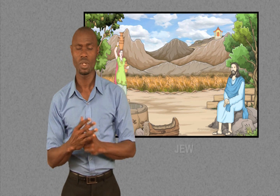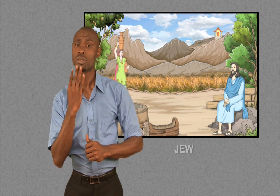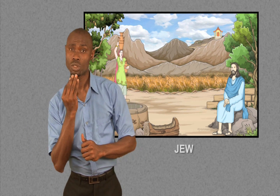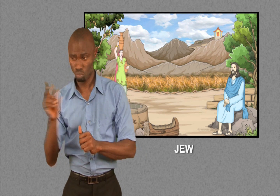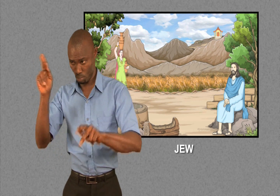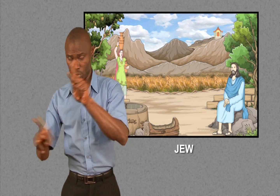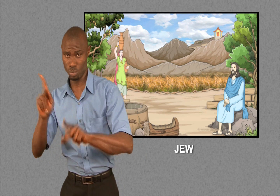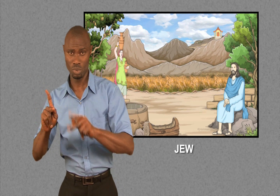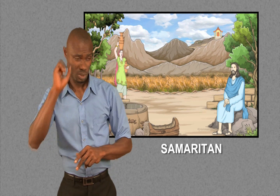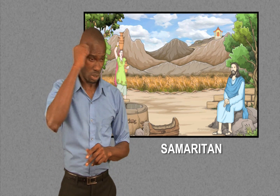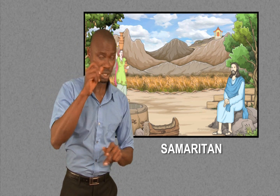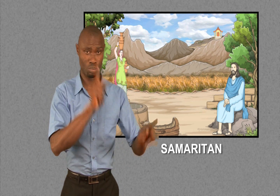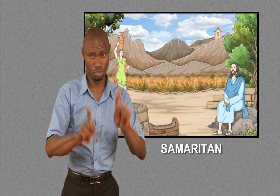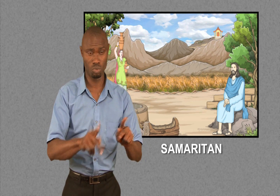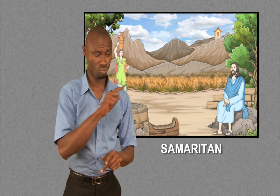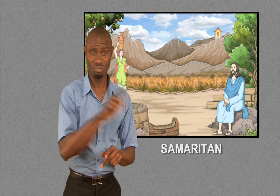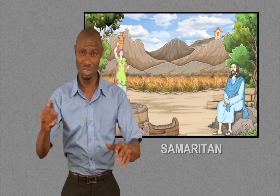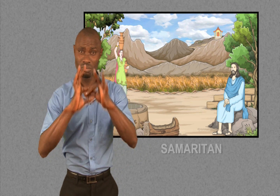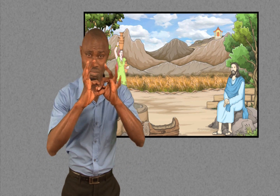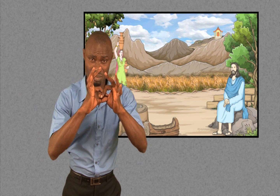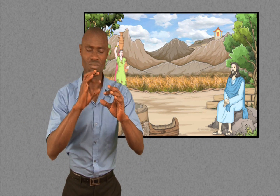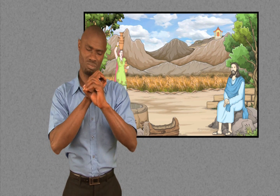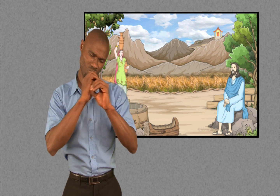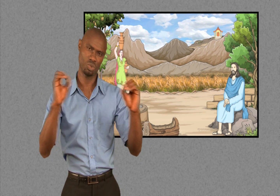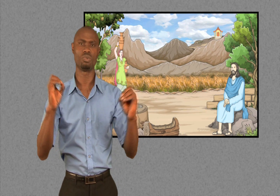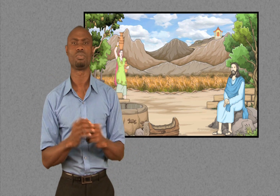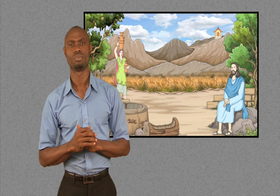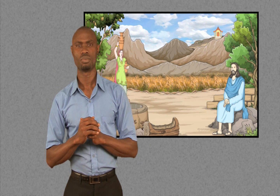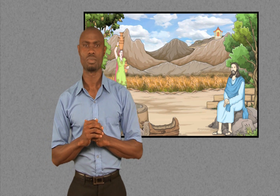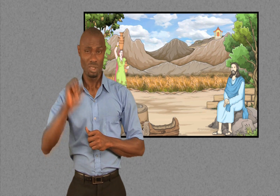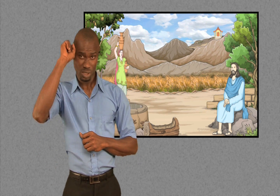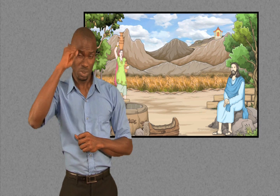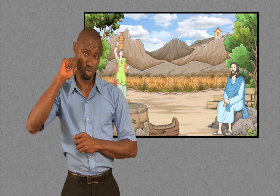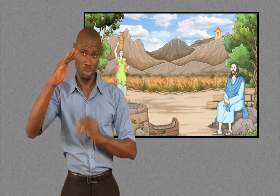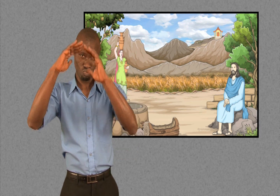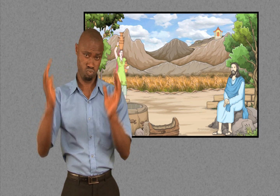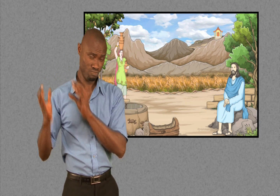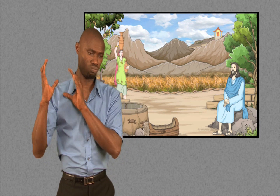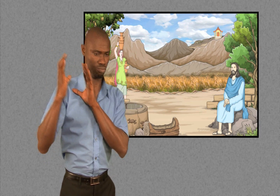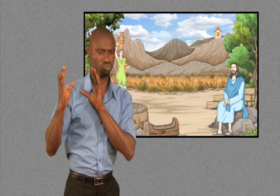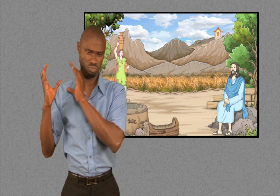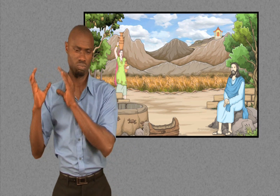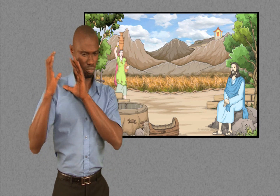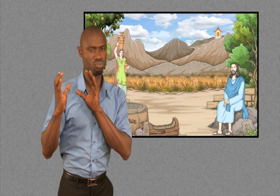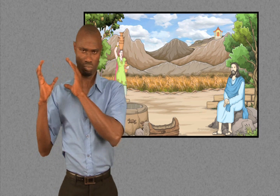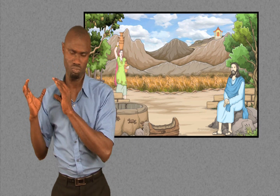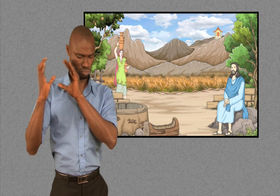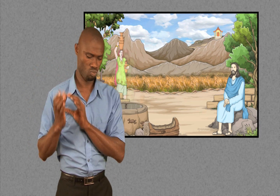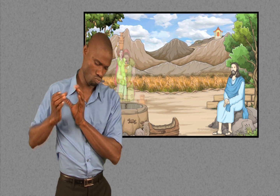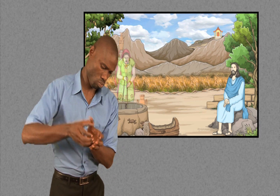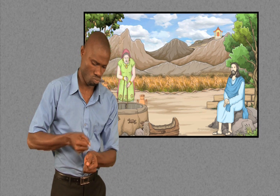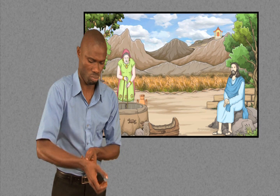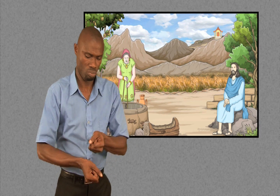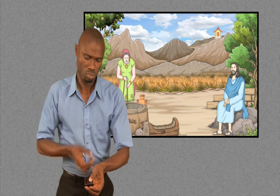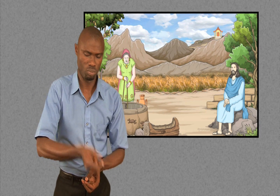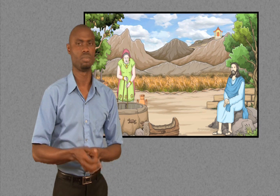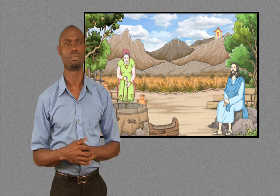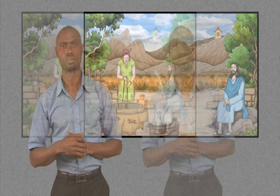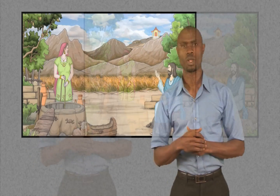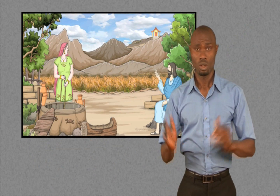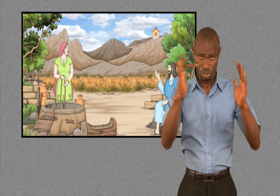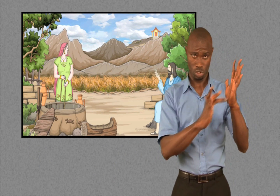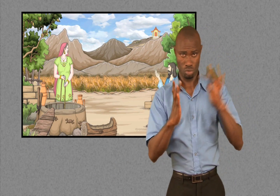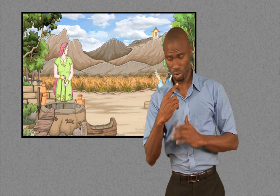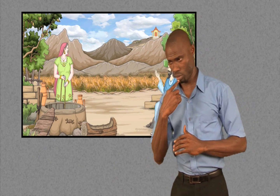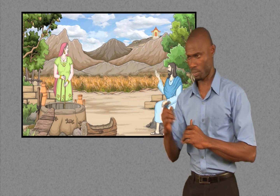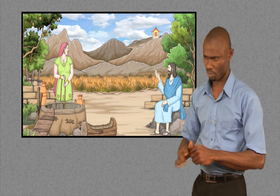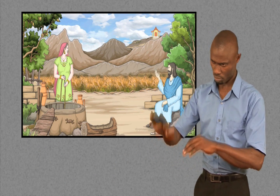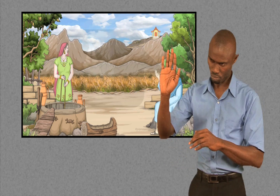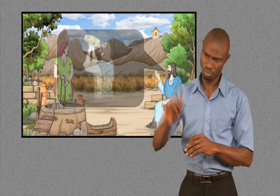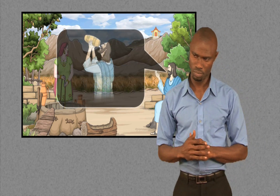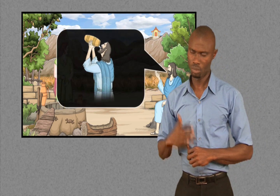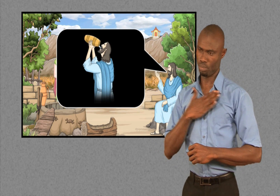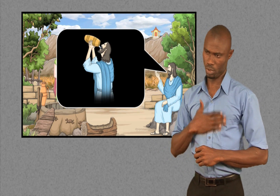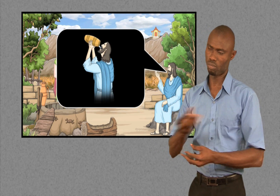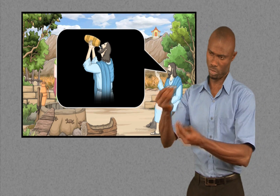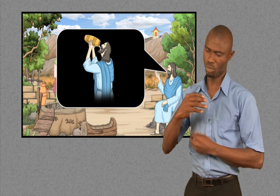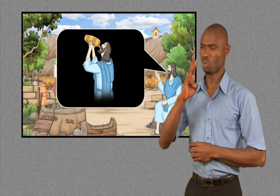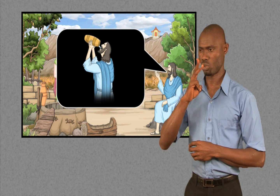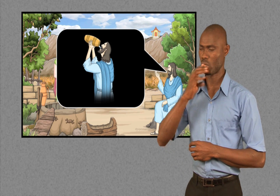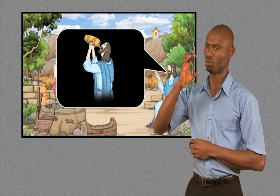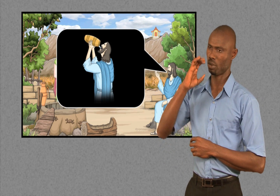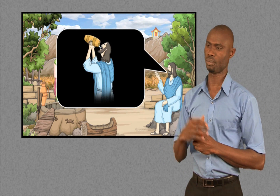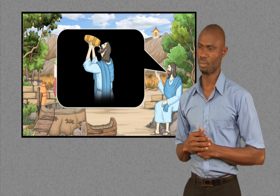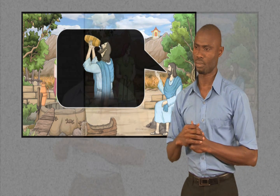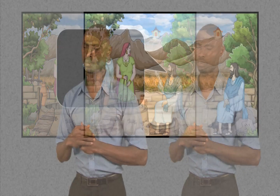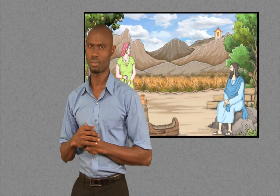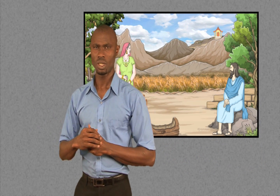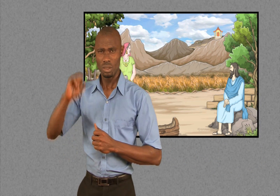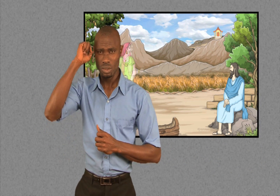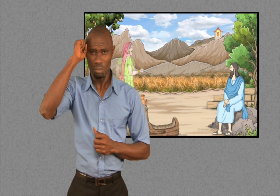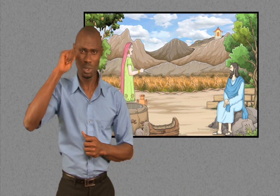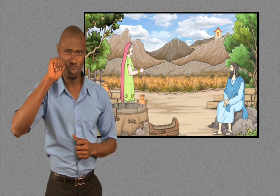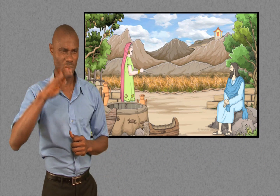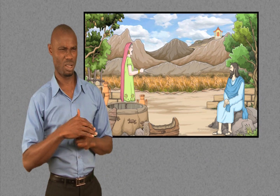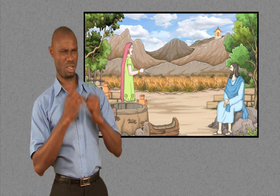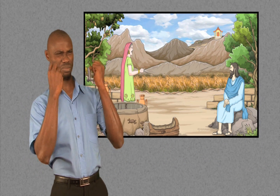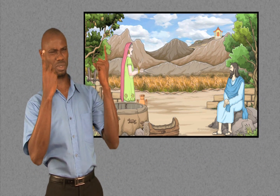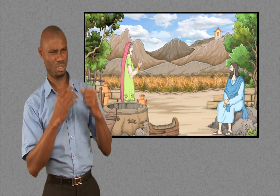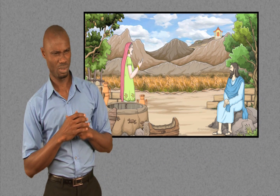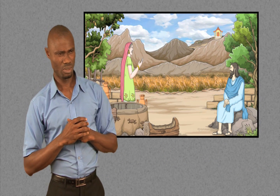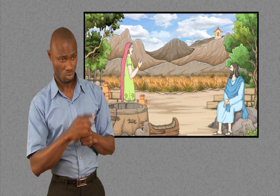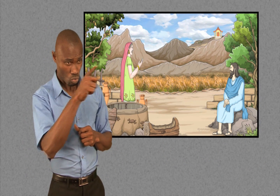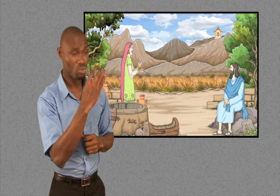(His disciples had gone into the town to buy food.) “You are a Jew,” said the woman.